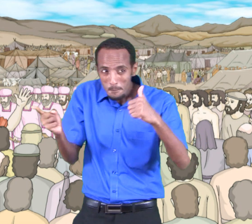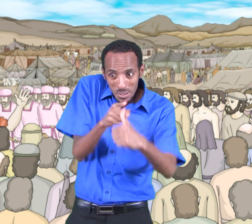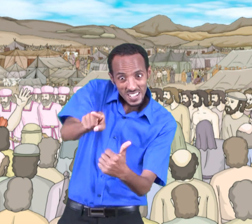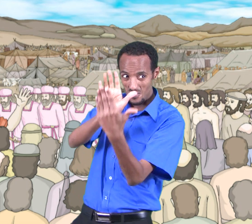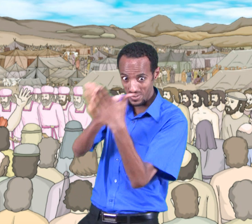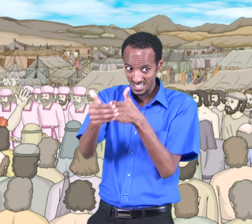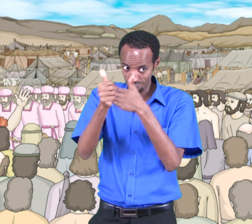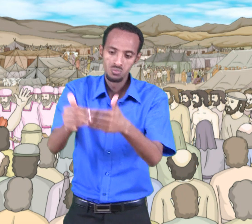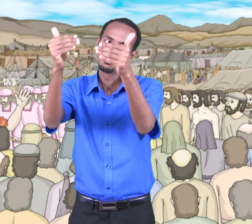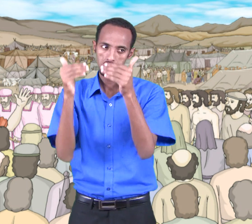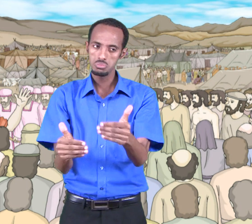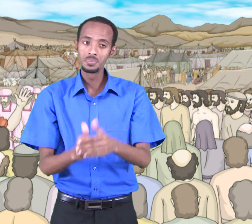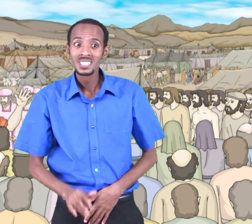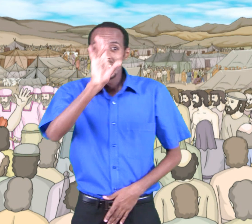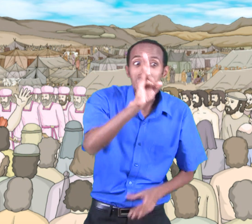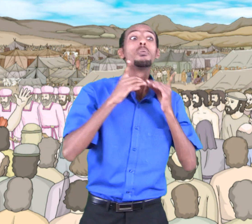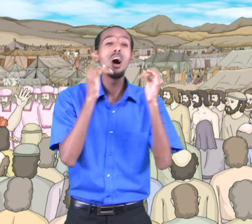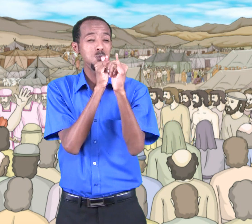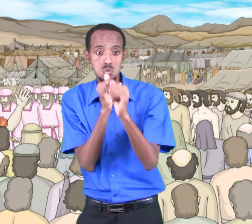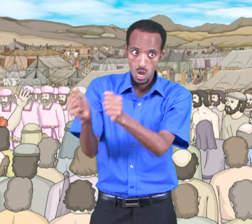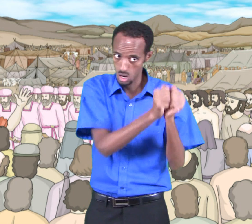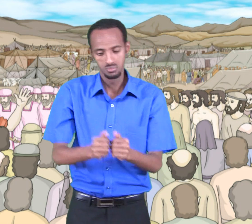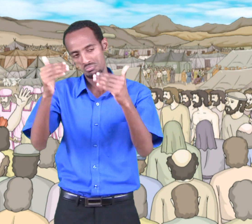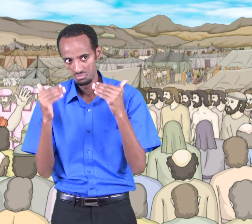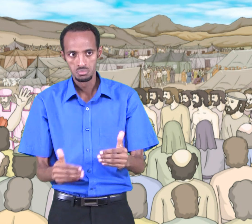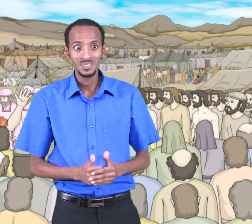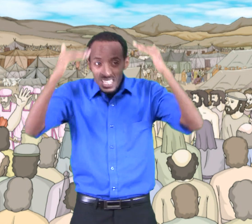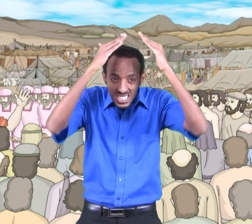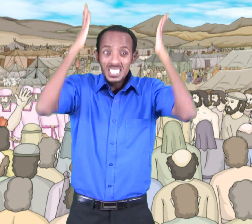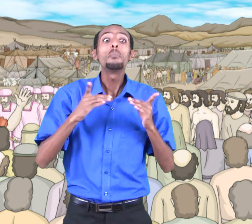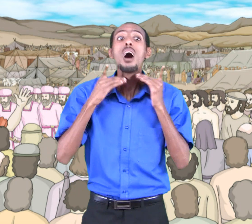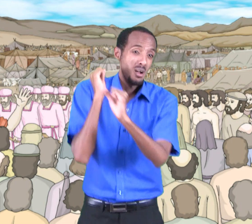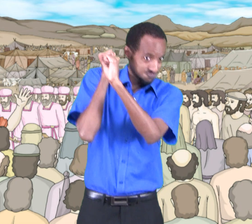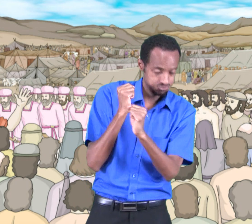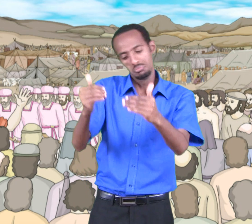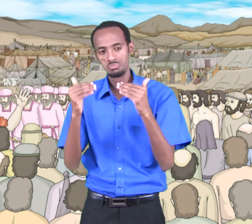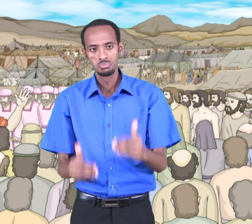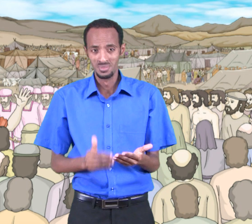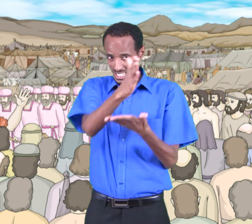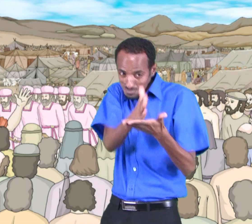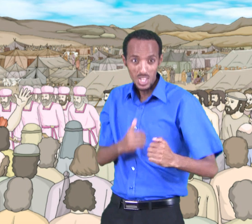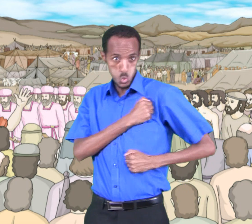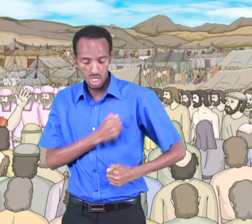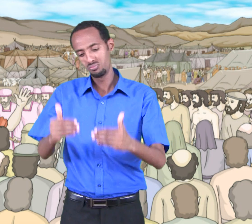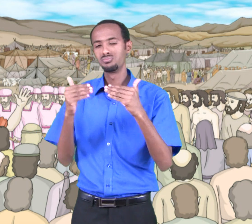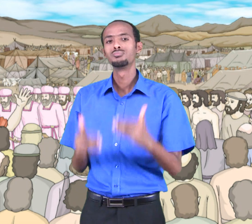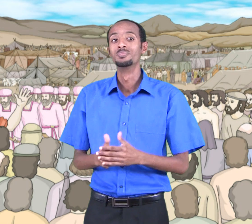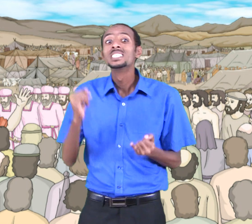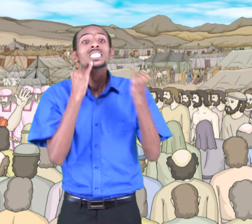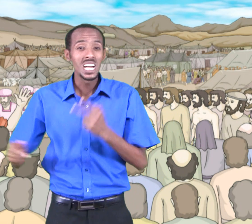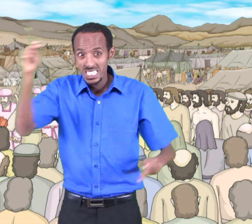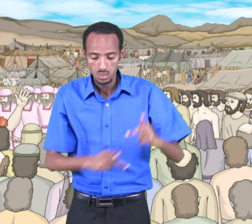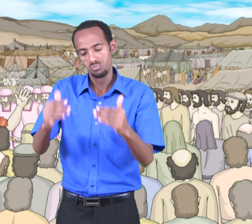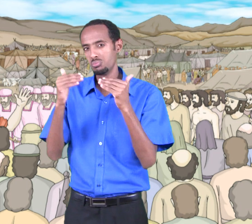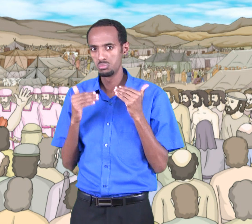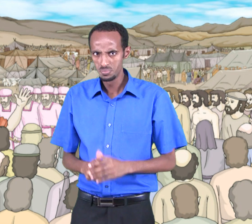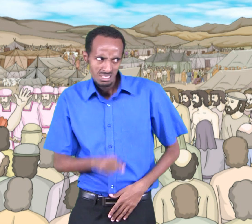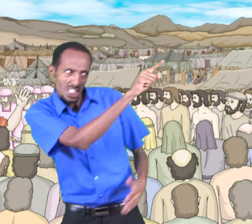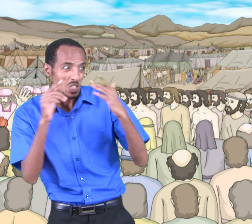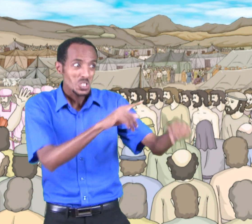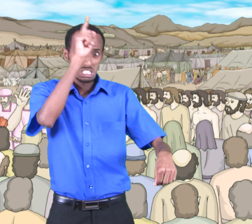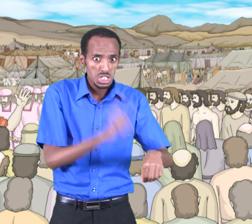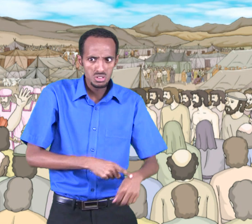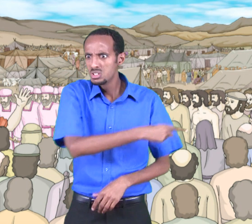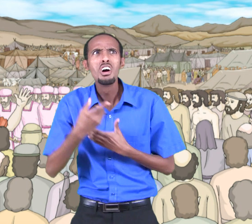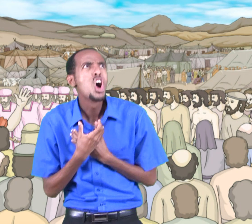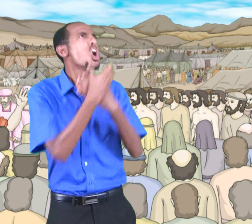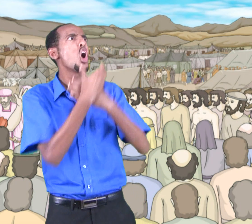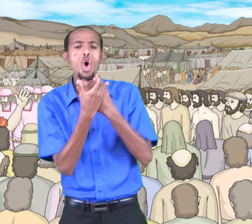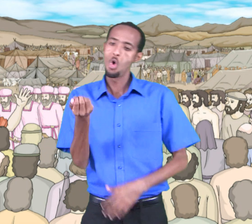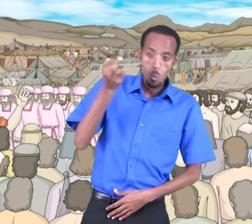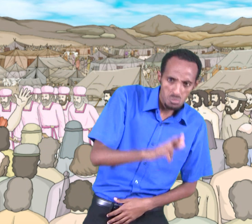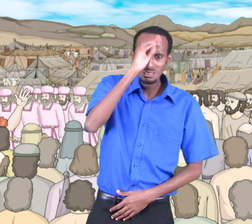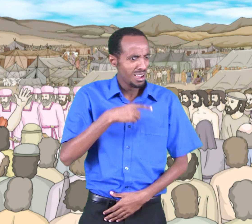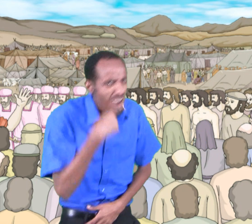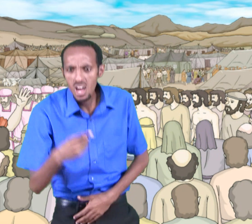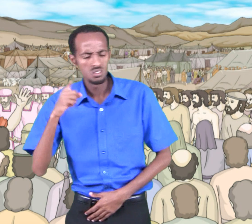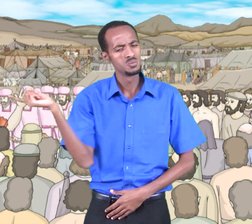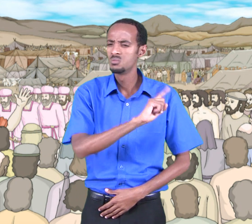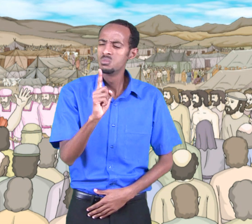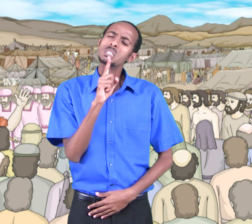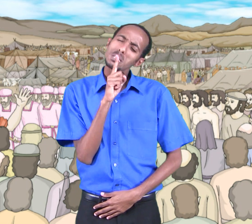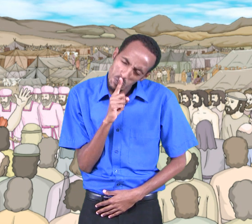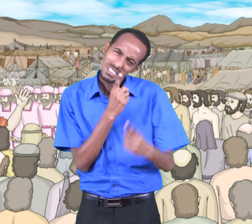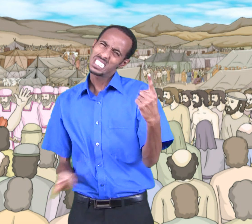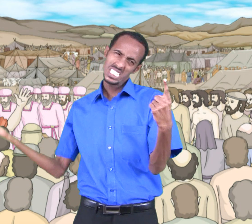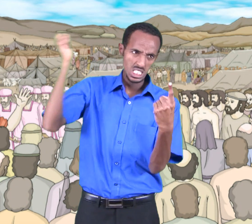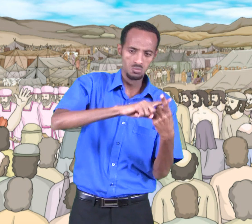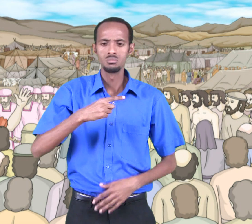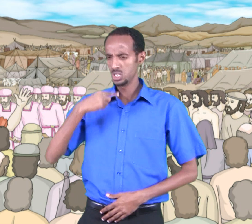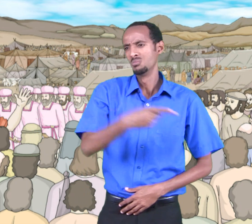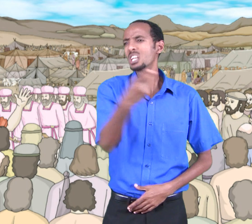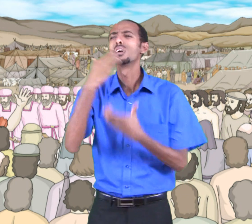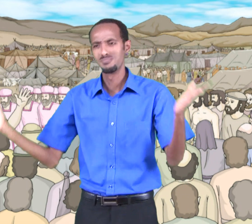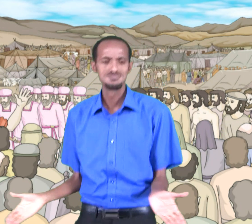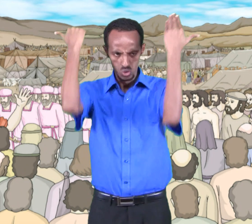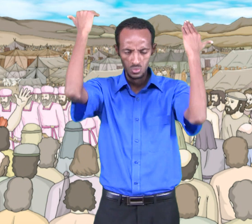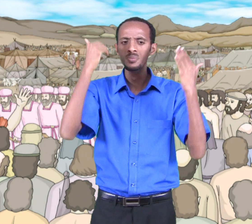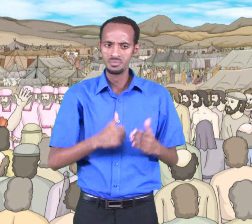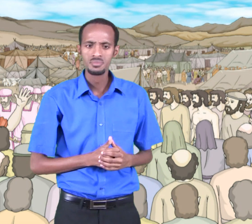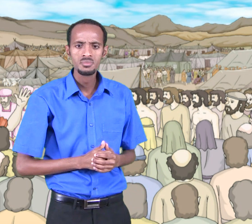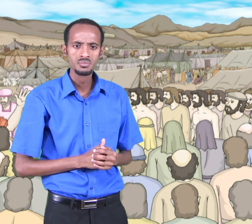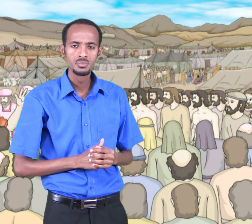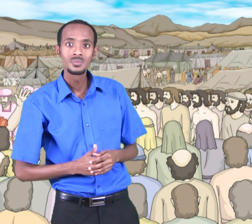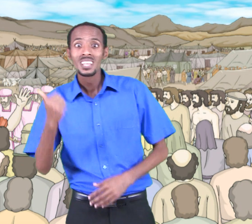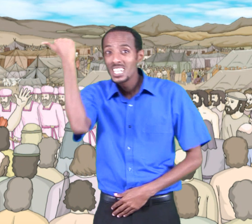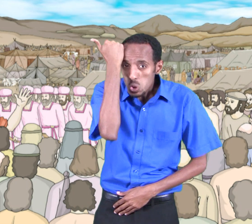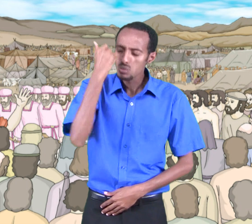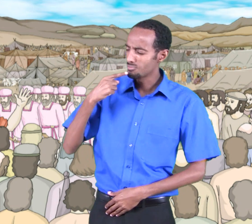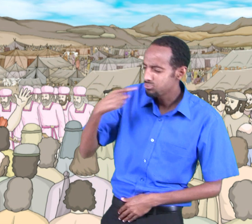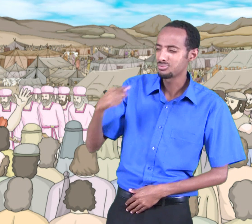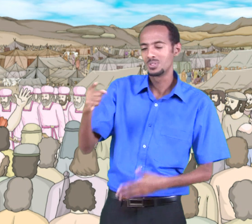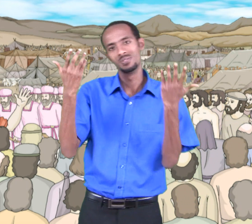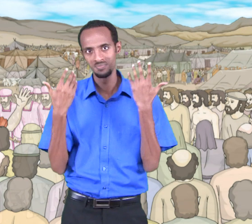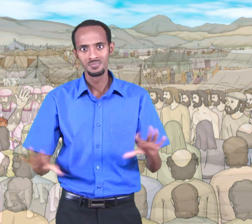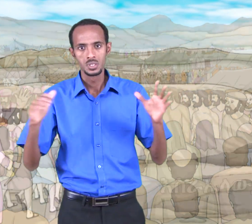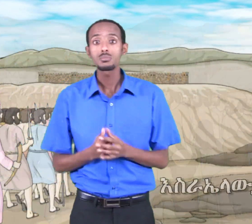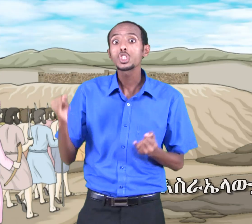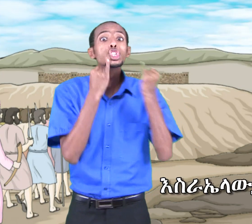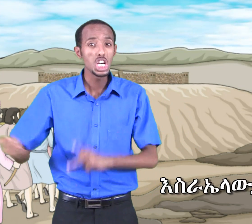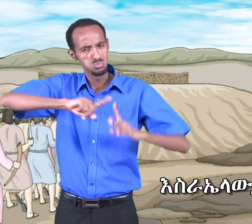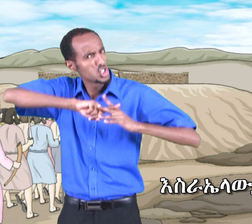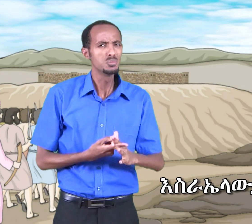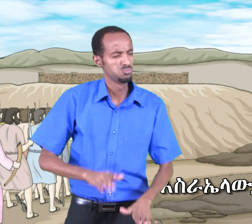And he told the people, “Advance and march around the city, with the armed troops going ahead of the ark of the LORD.”